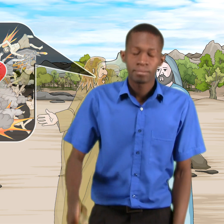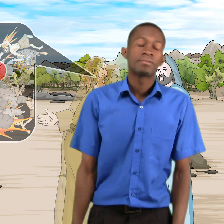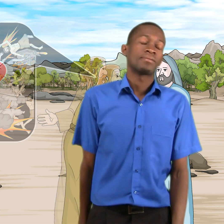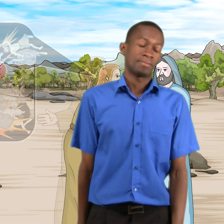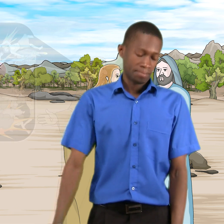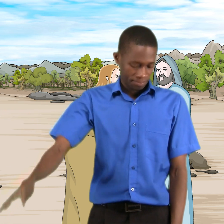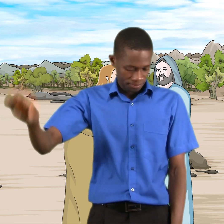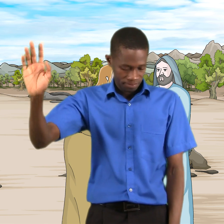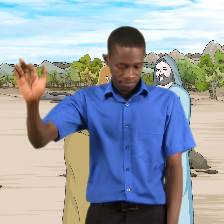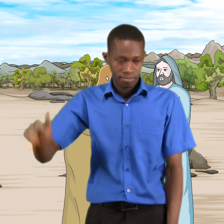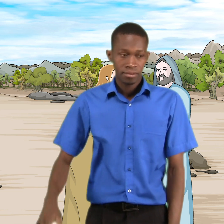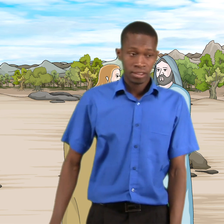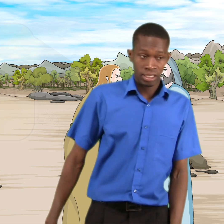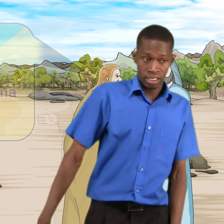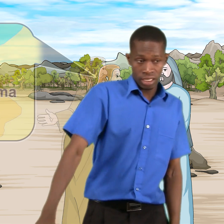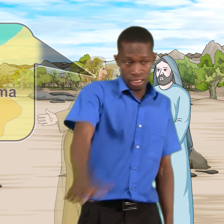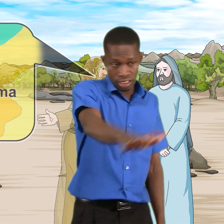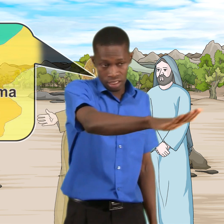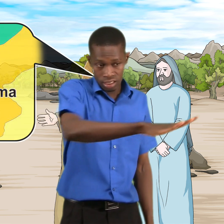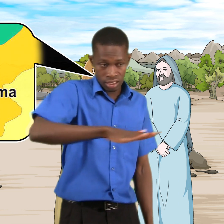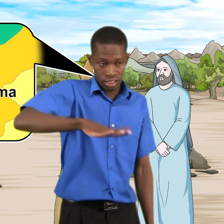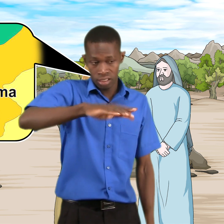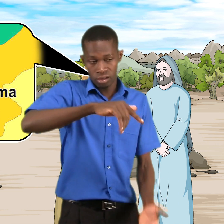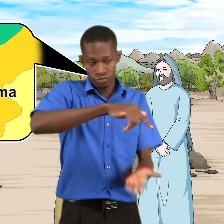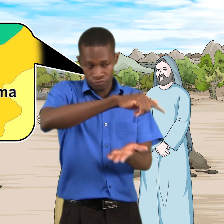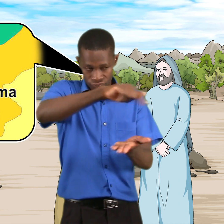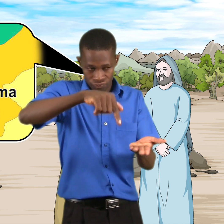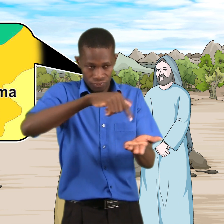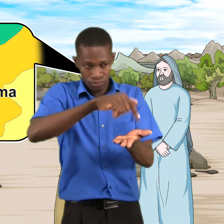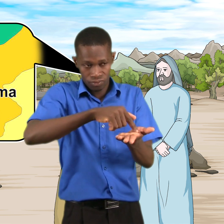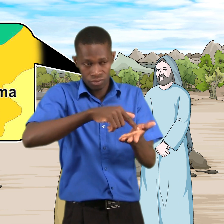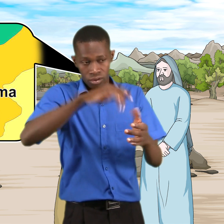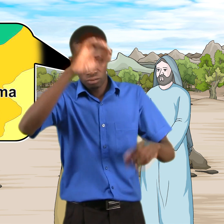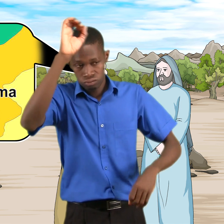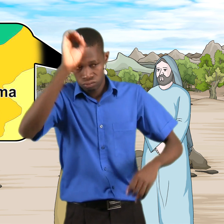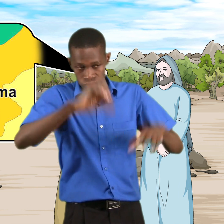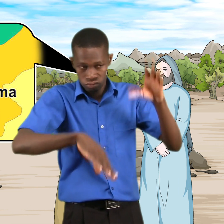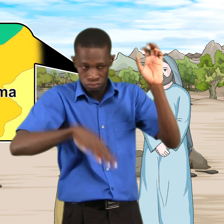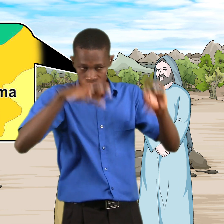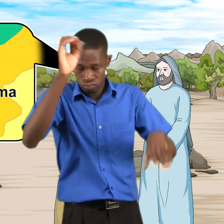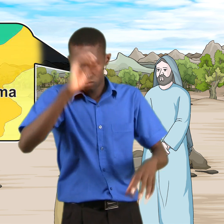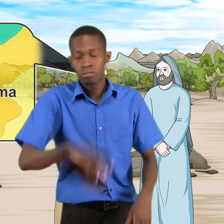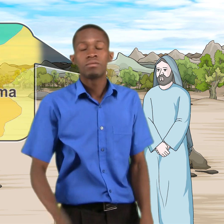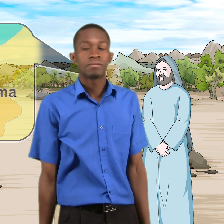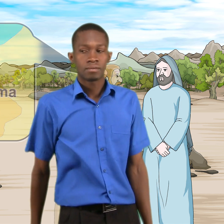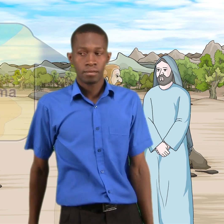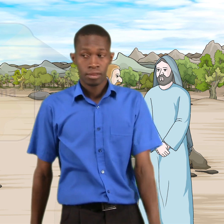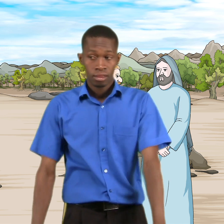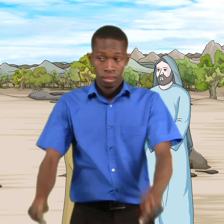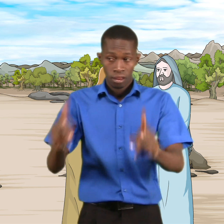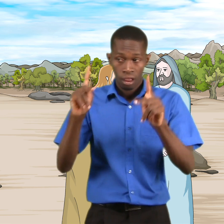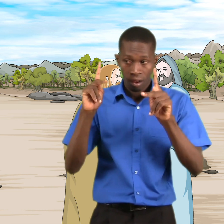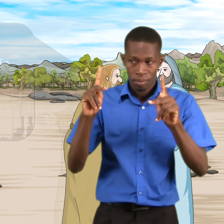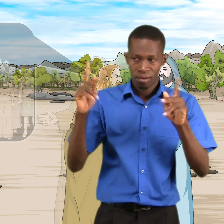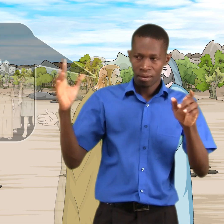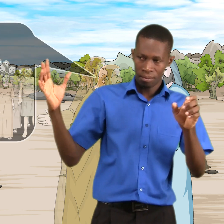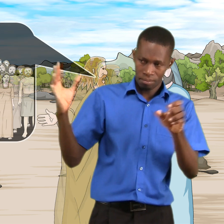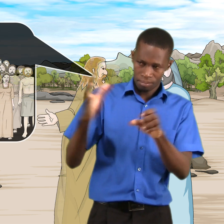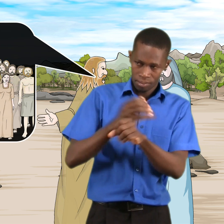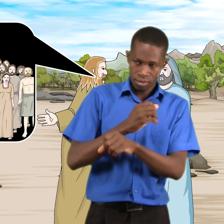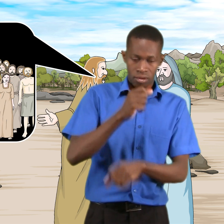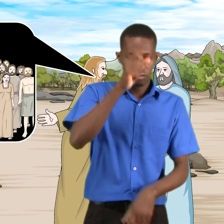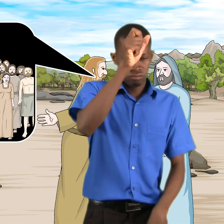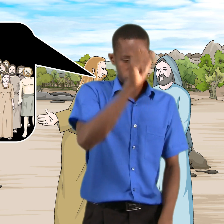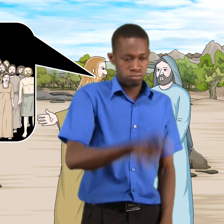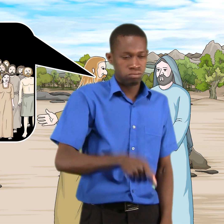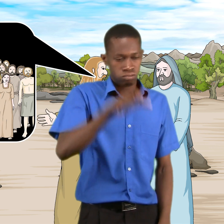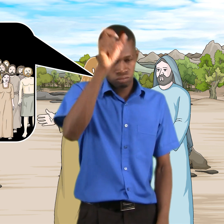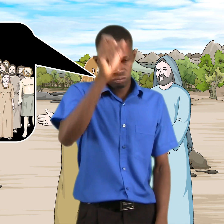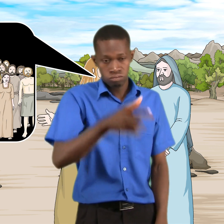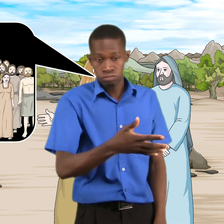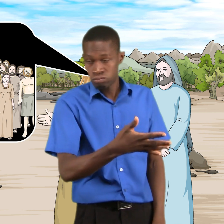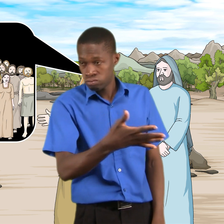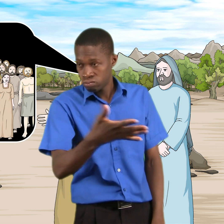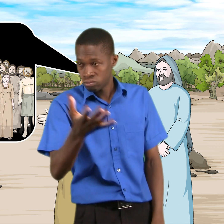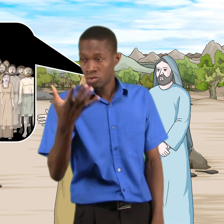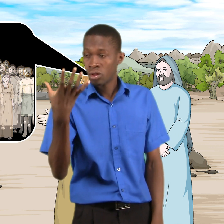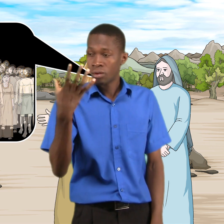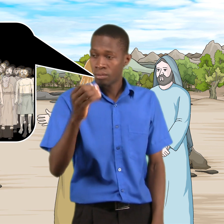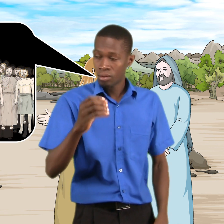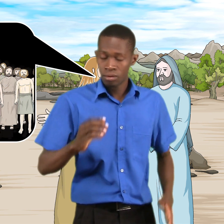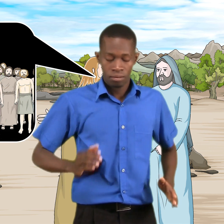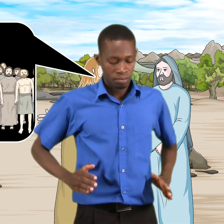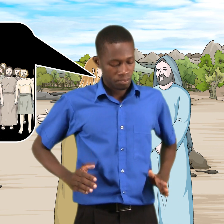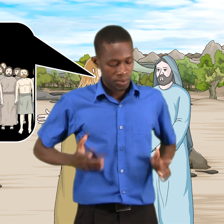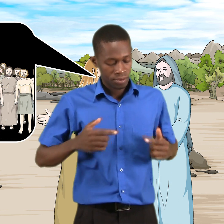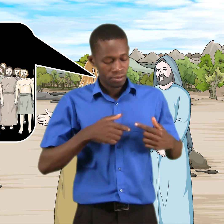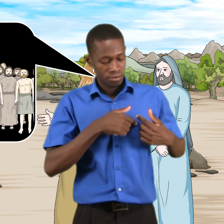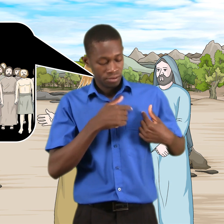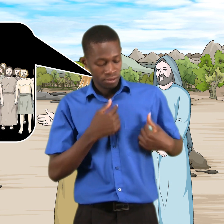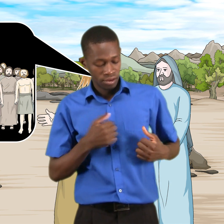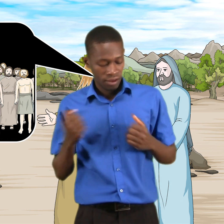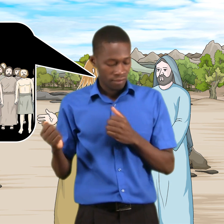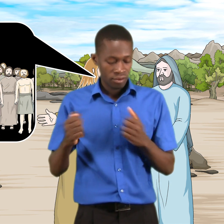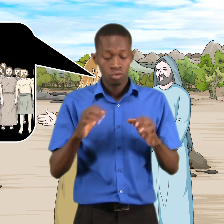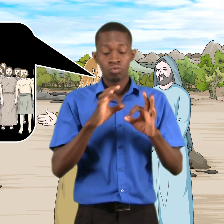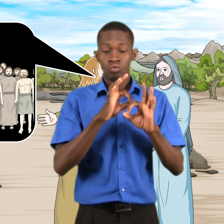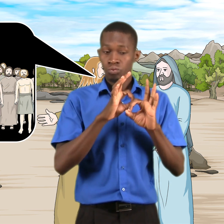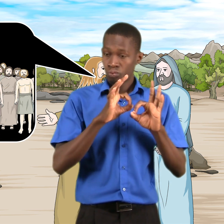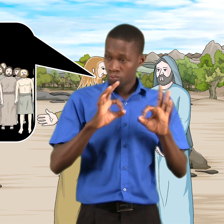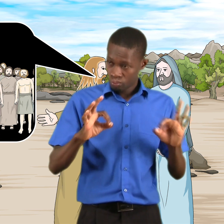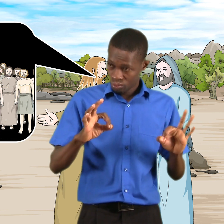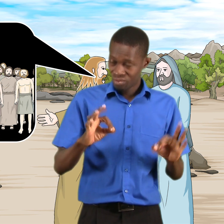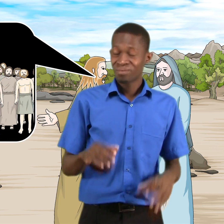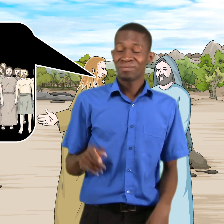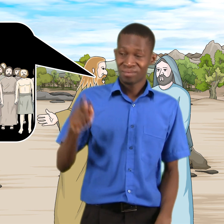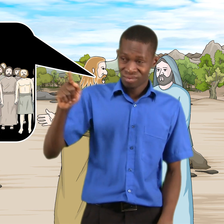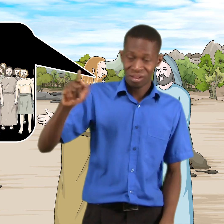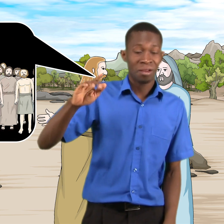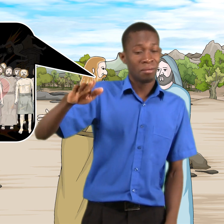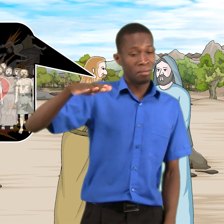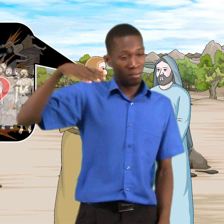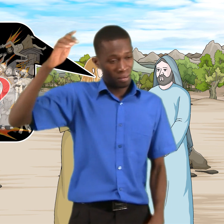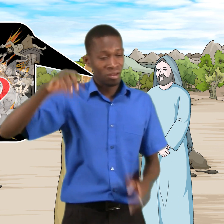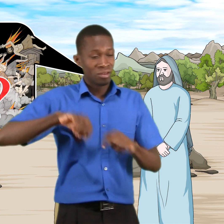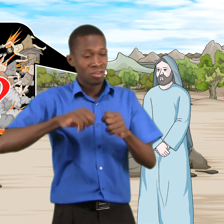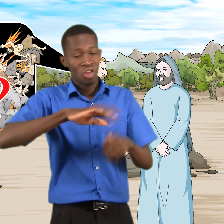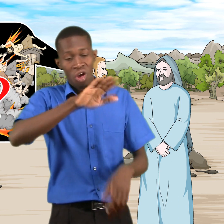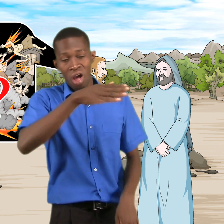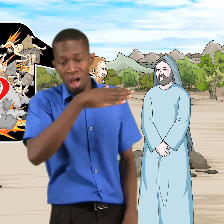What if there are fifty righteous ones in the city?